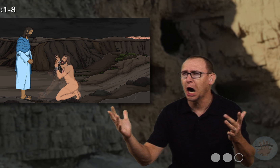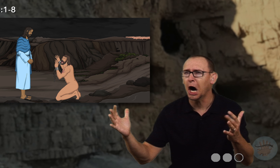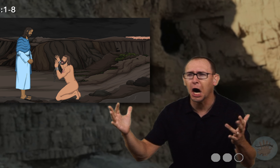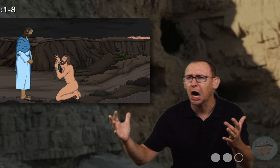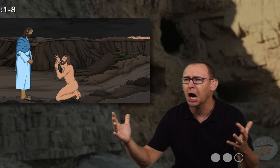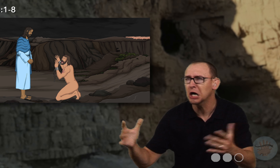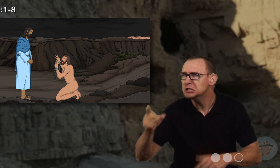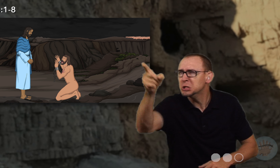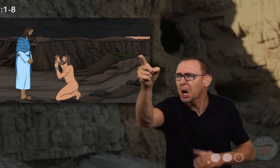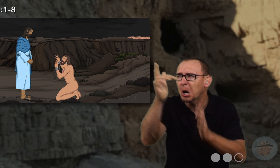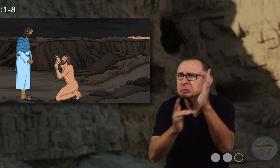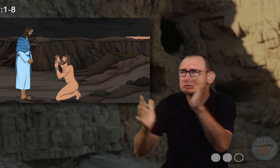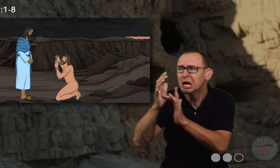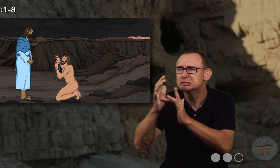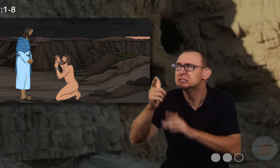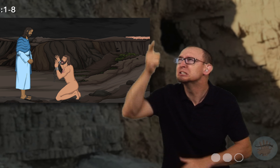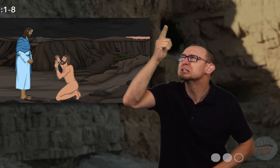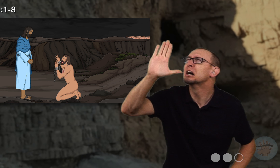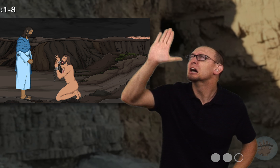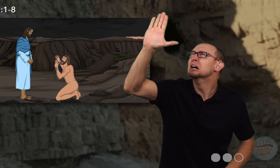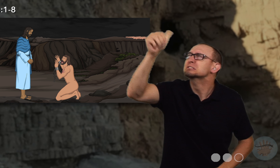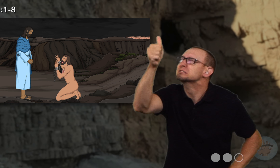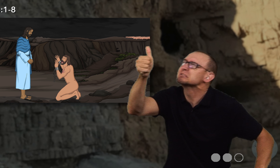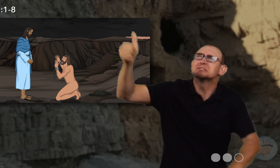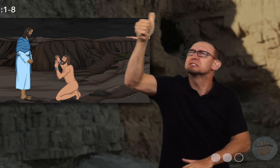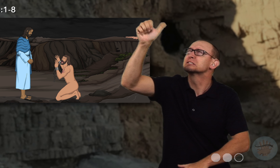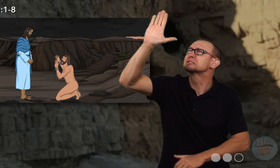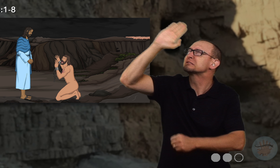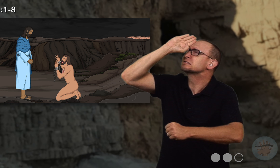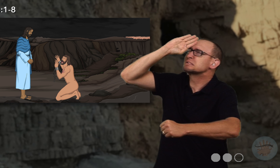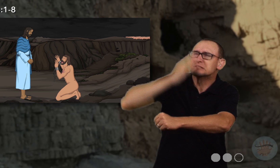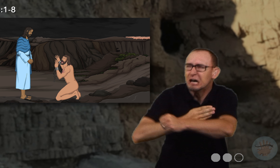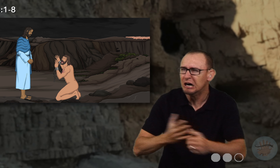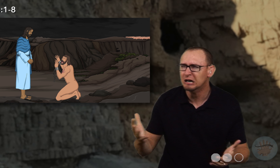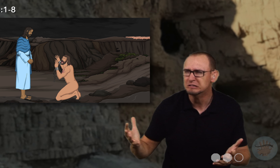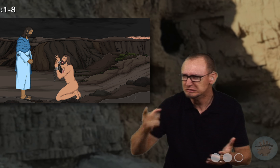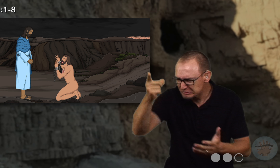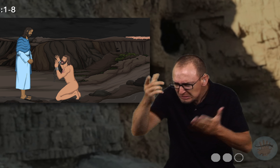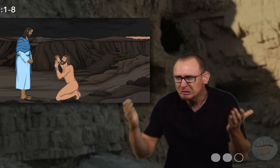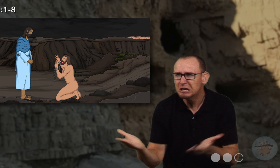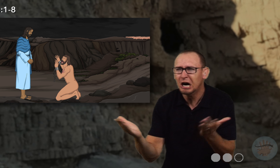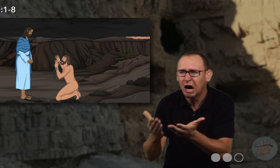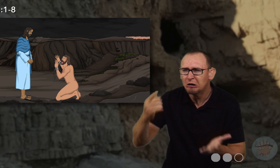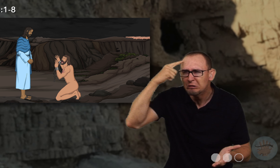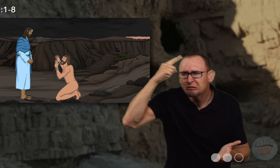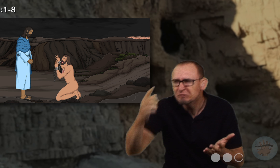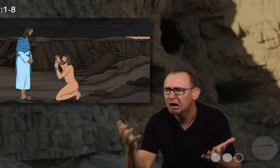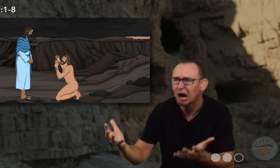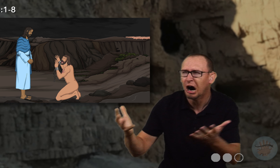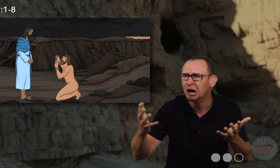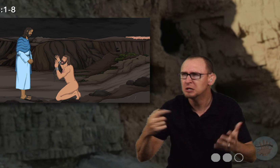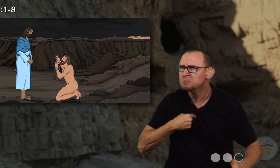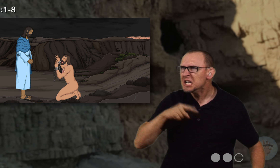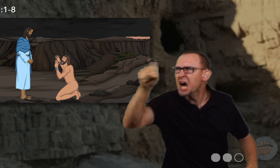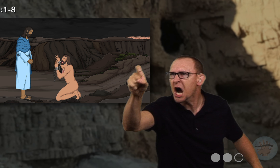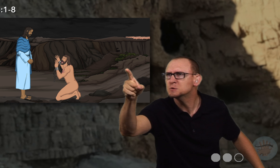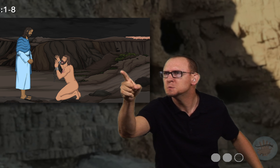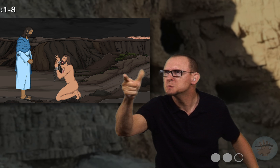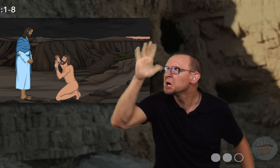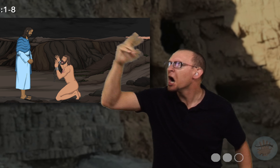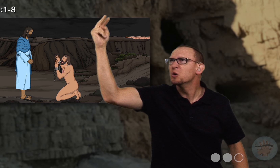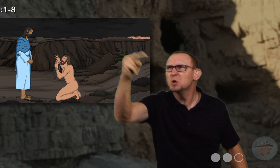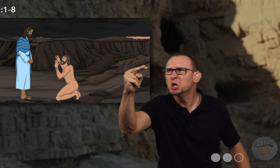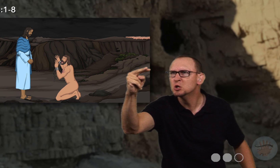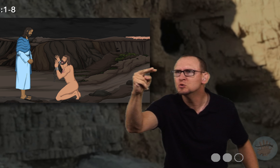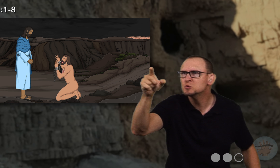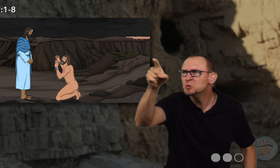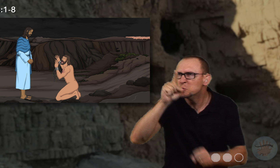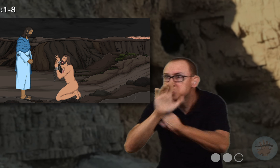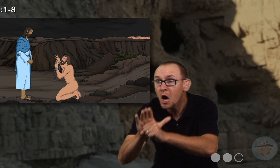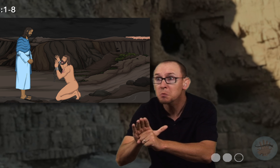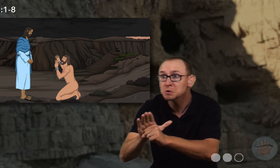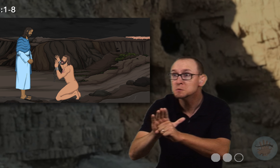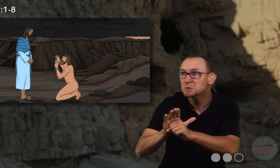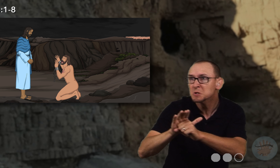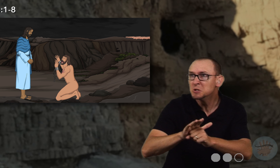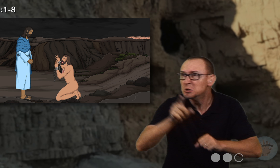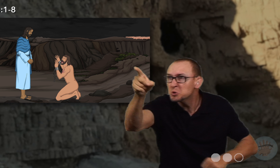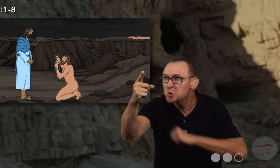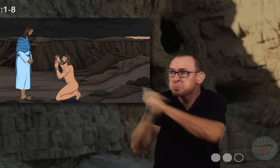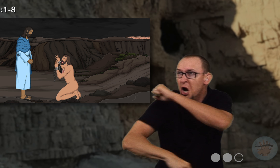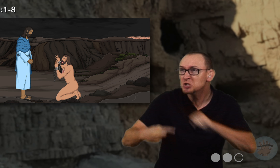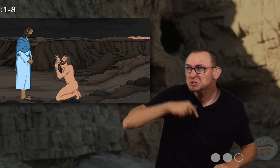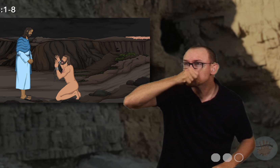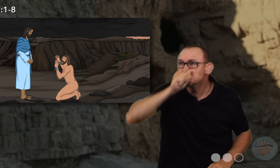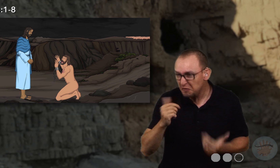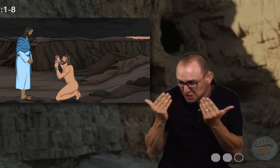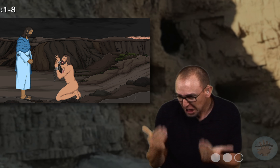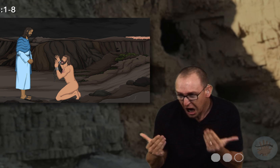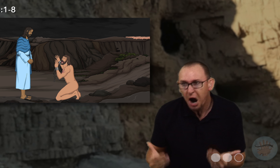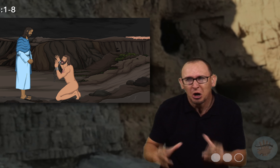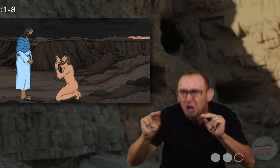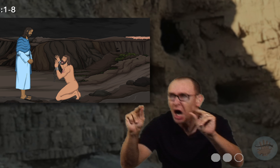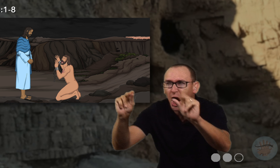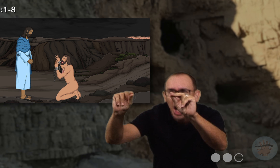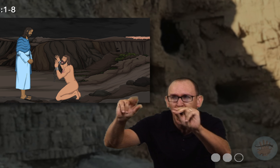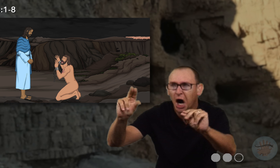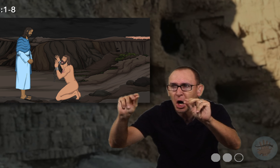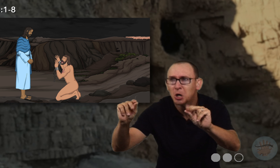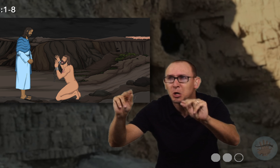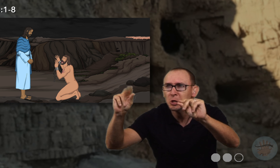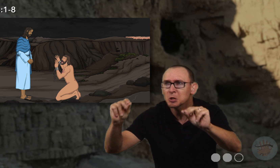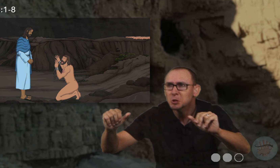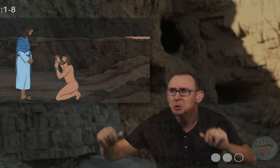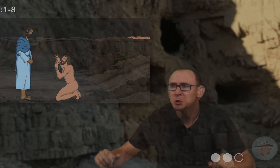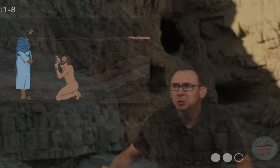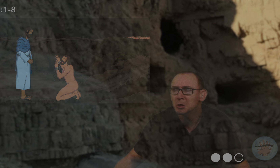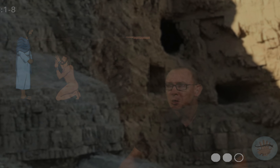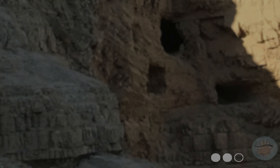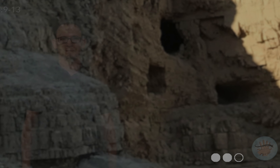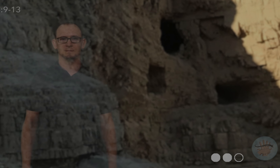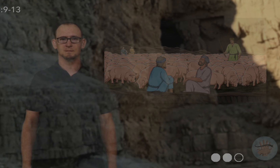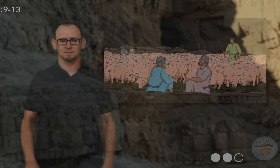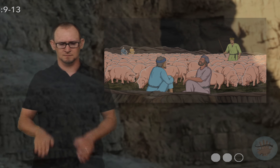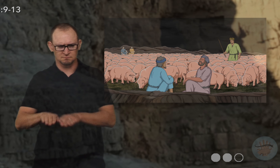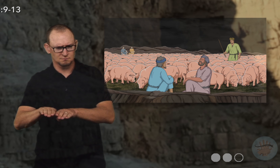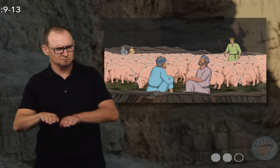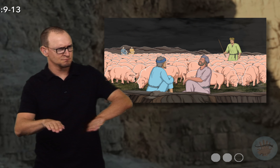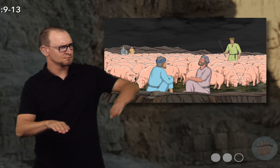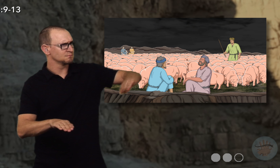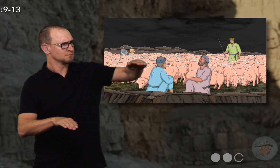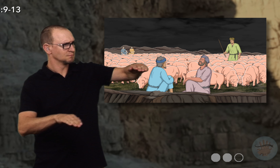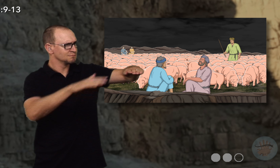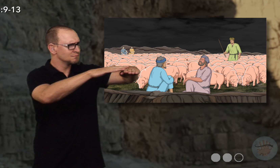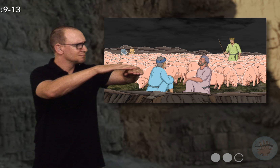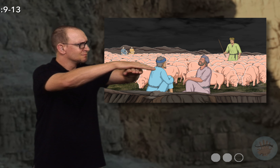I beg You before God not to torture me!” For Jesus had already declared, “Come out of this man, you unclean spirit!”